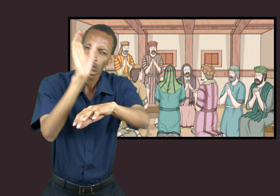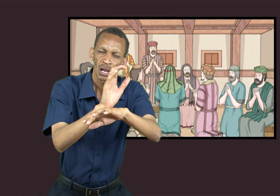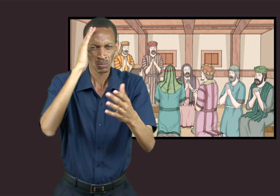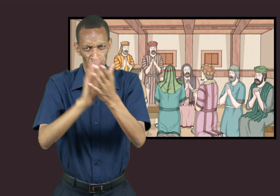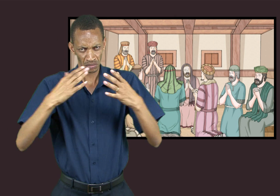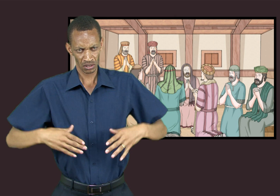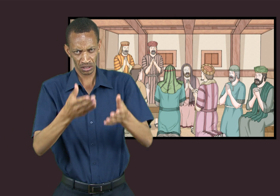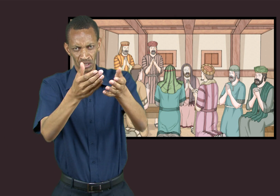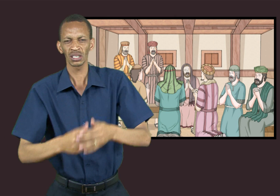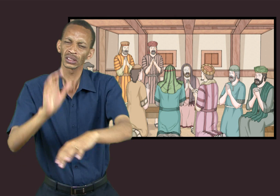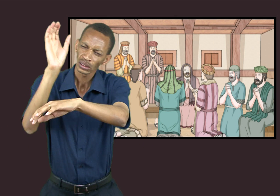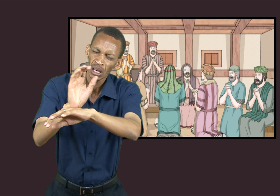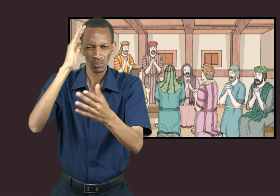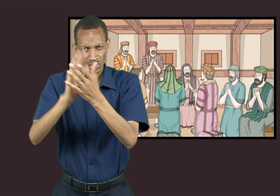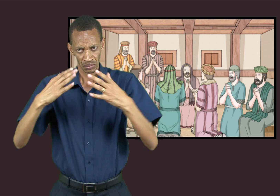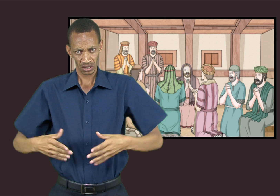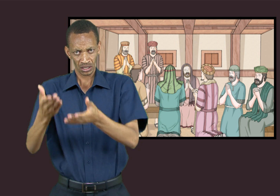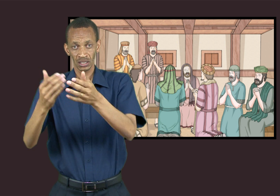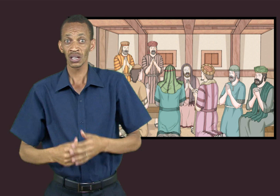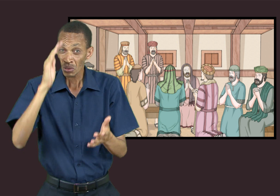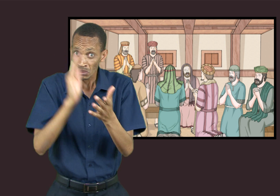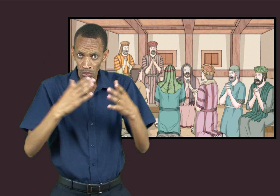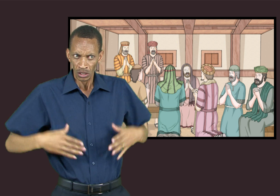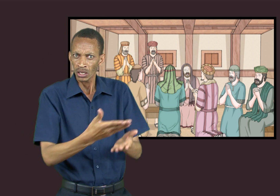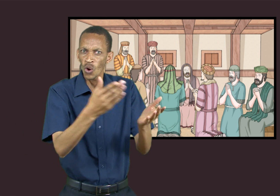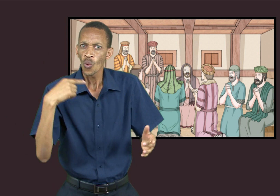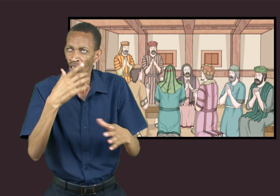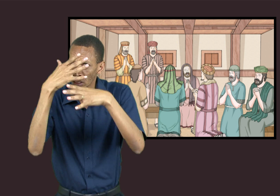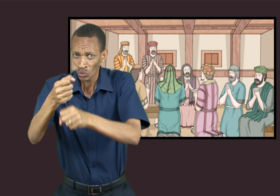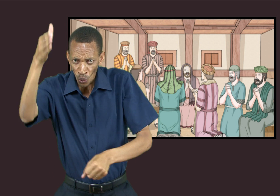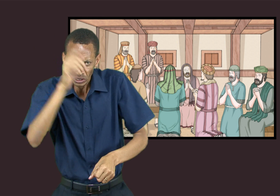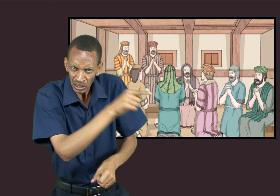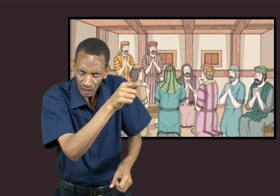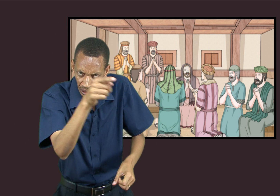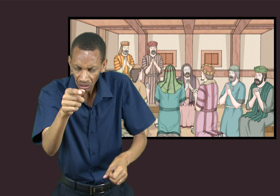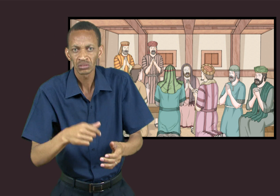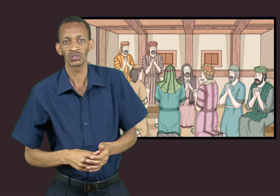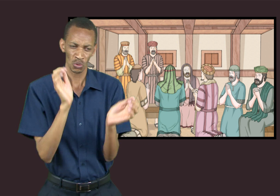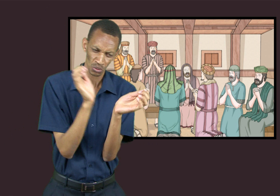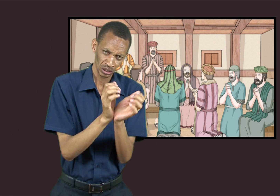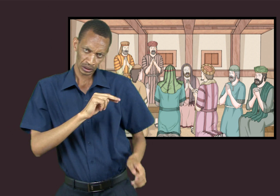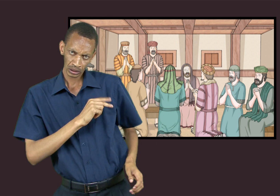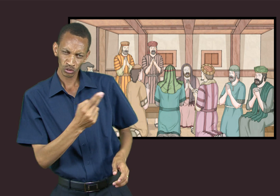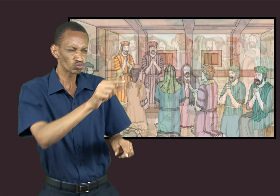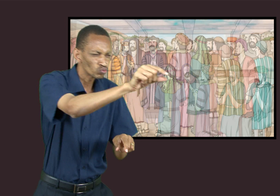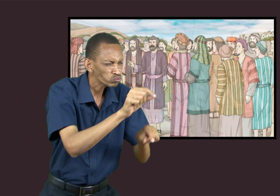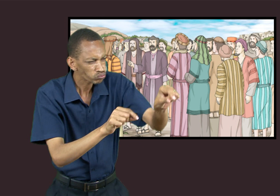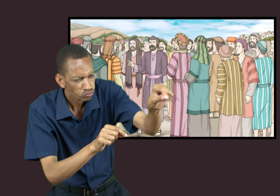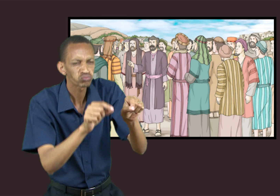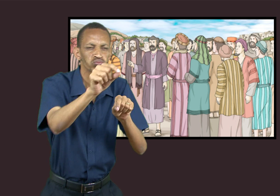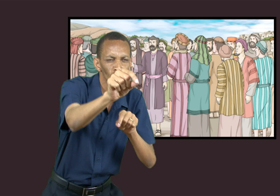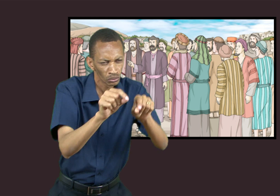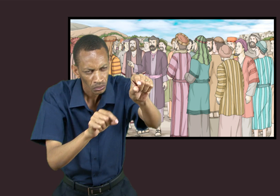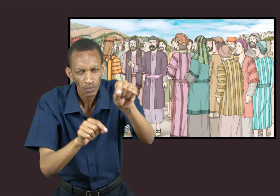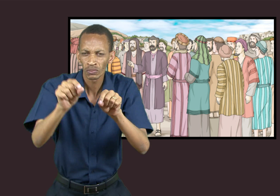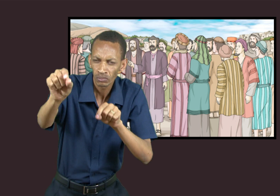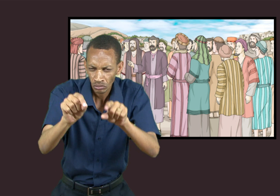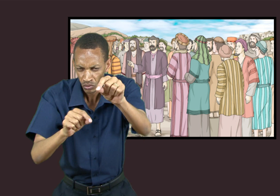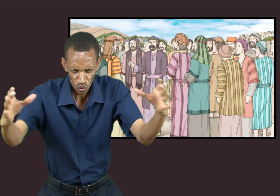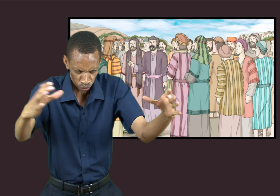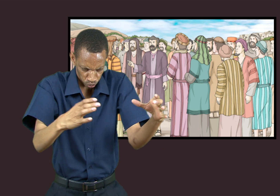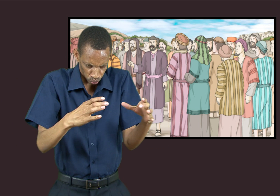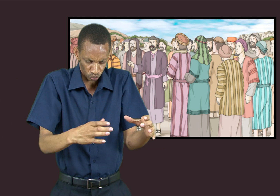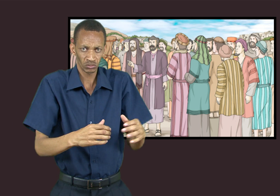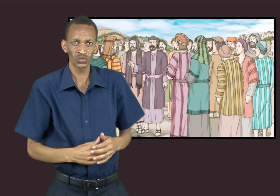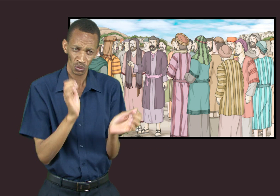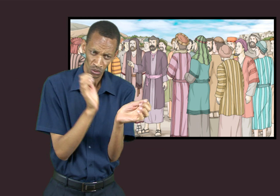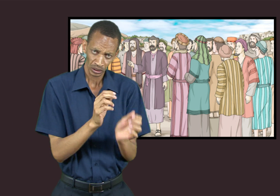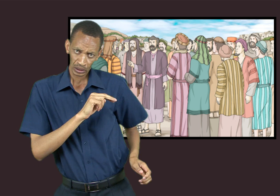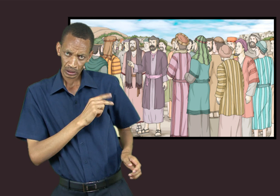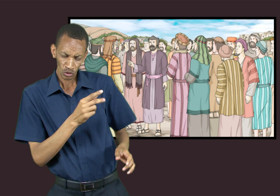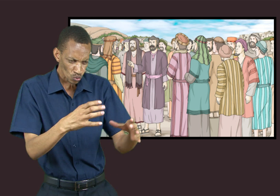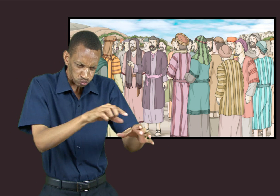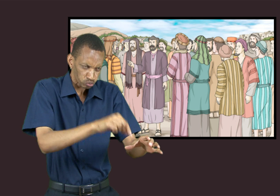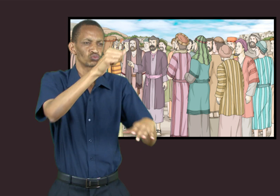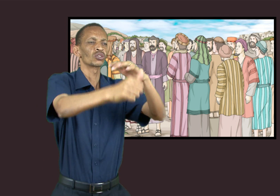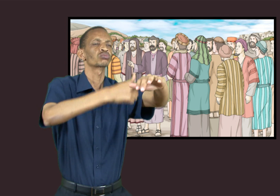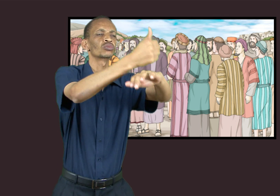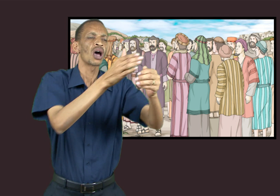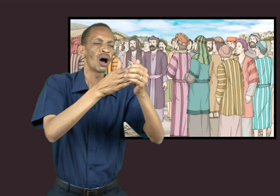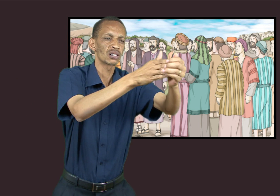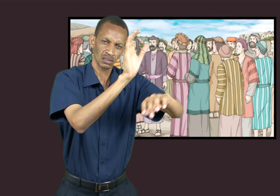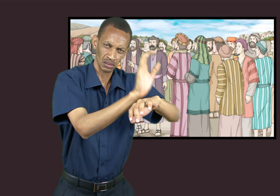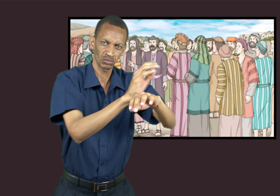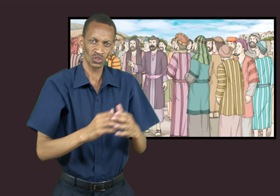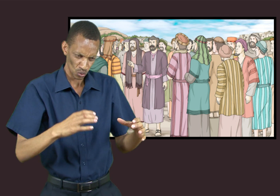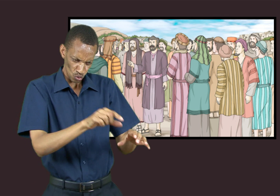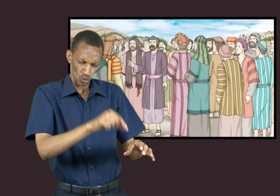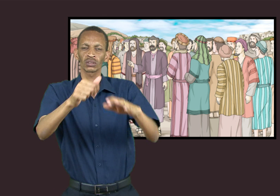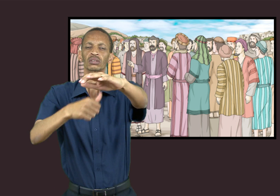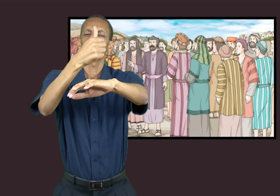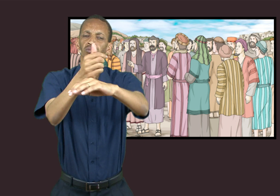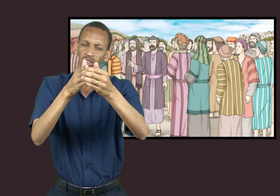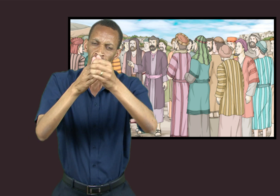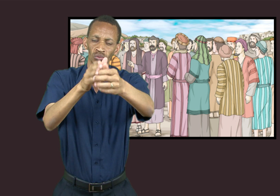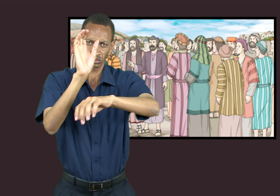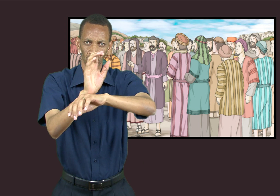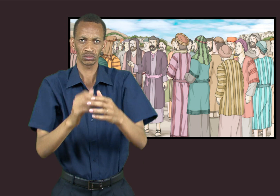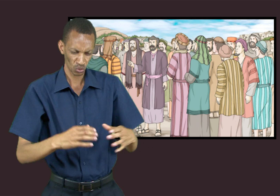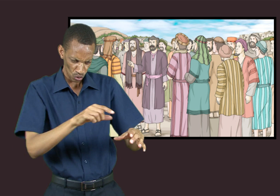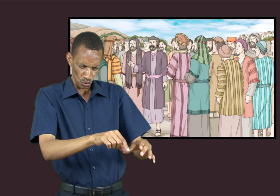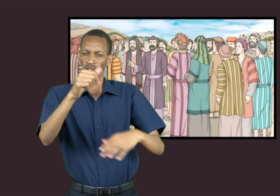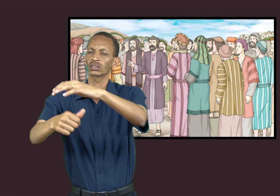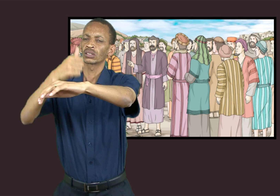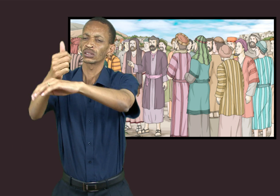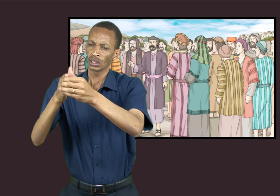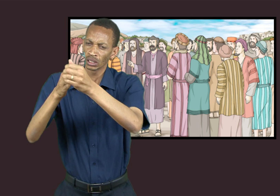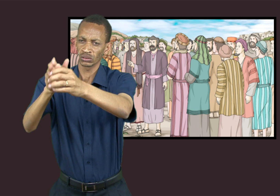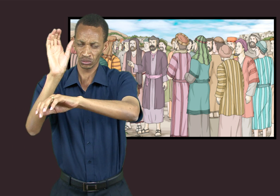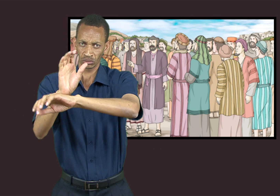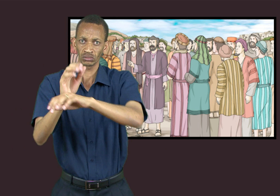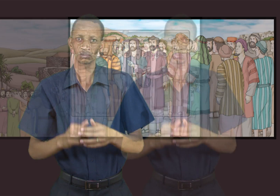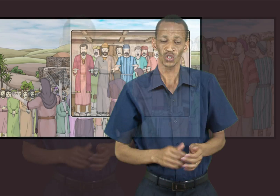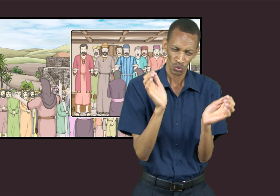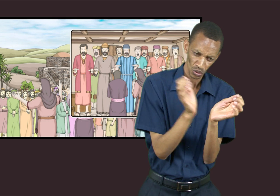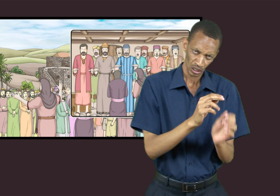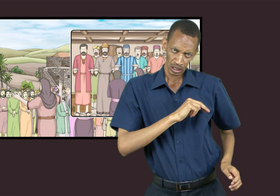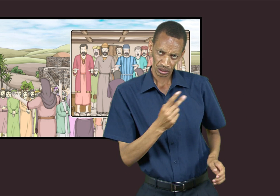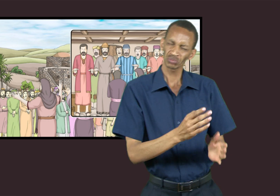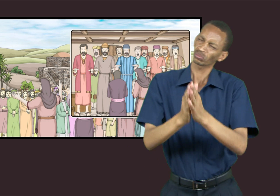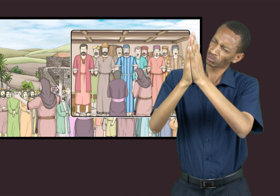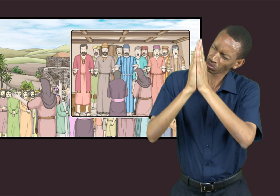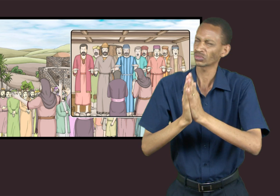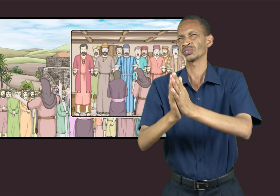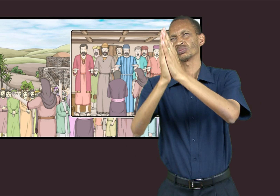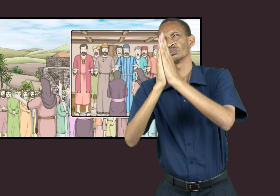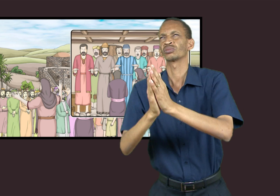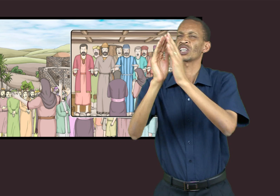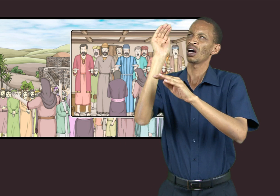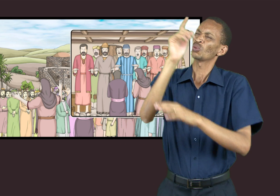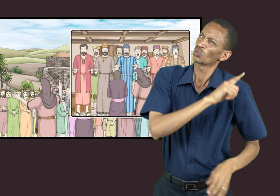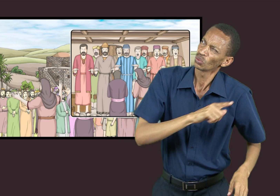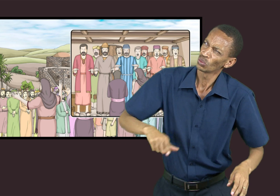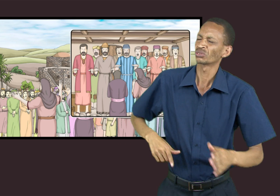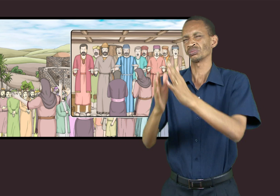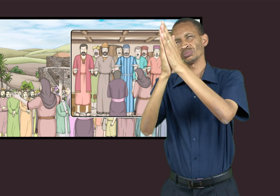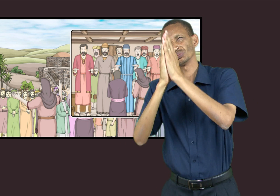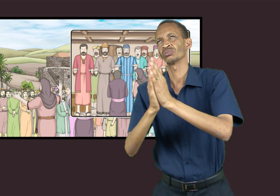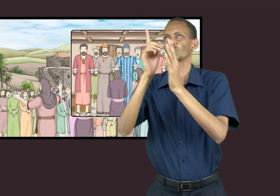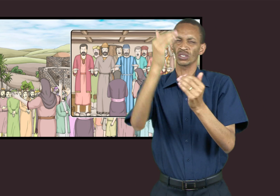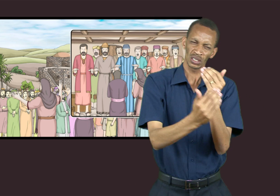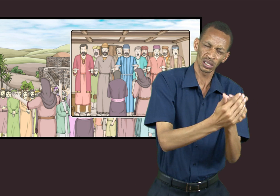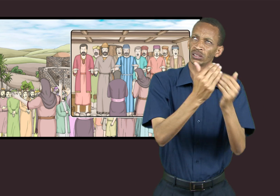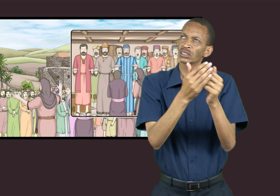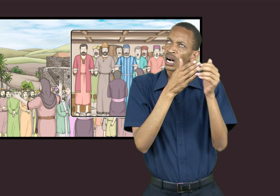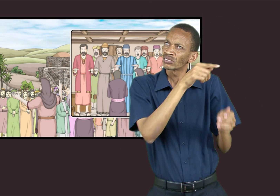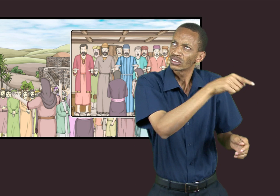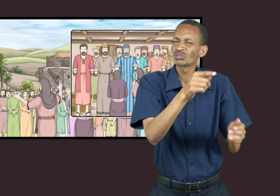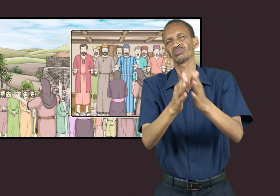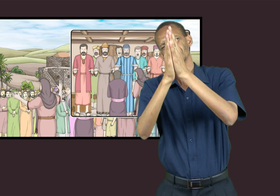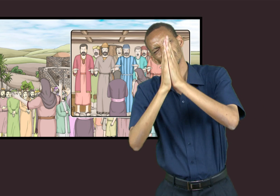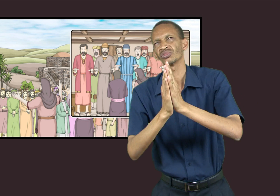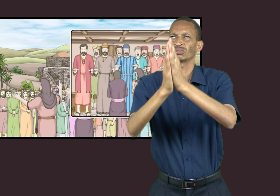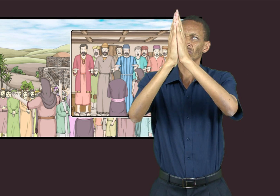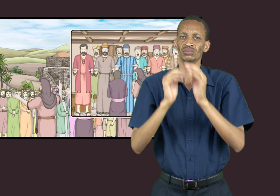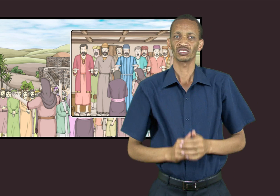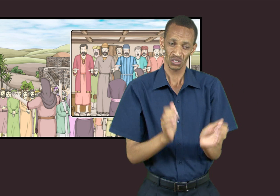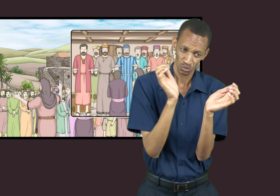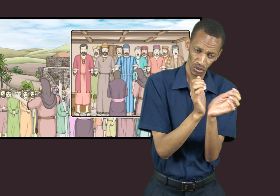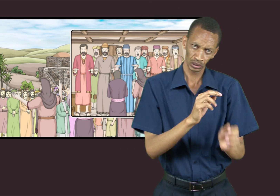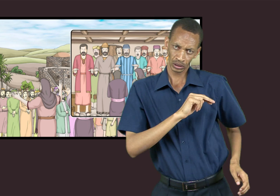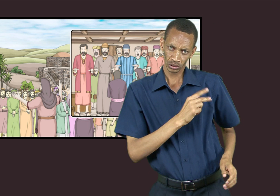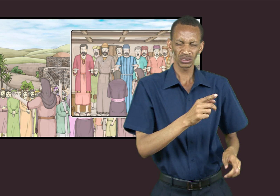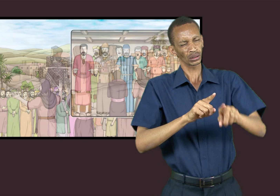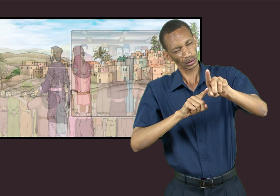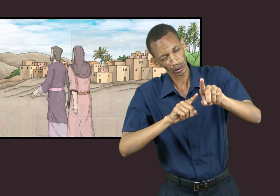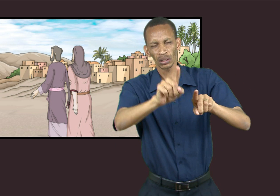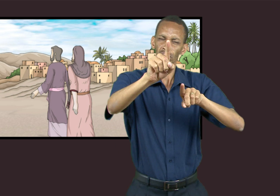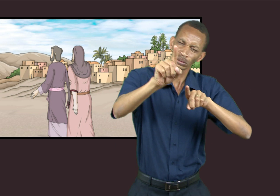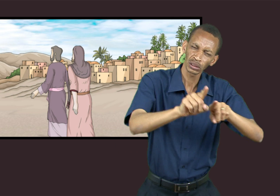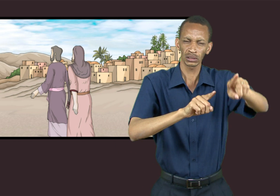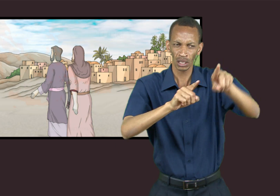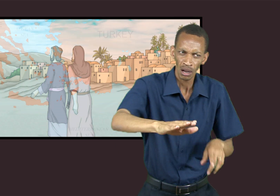Paul and Barnabas appointed elders for them in each church, praying and fasting as they entrusted them to the Lord, in whom they had believed.